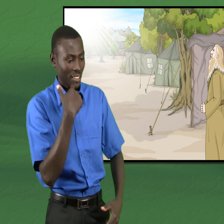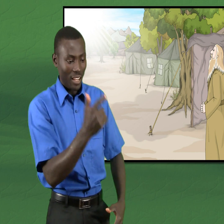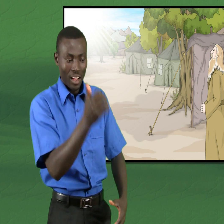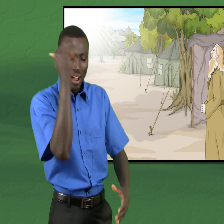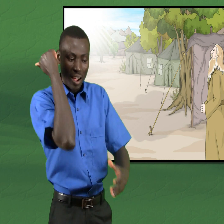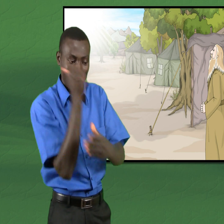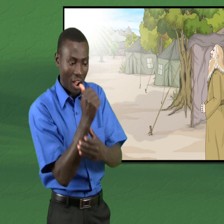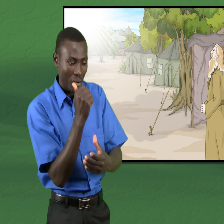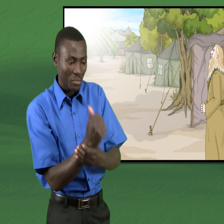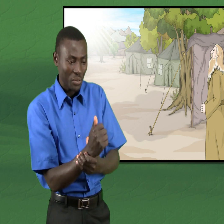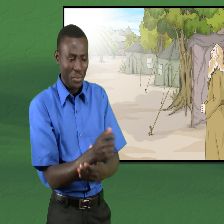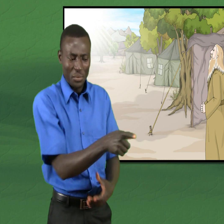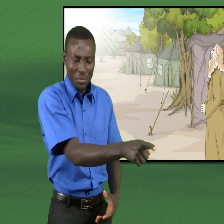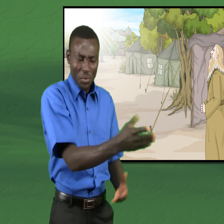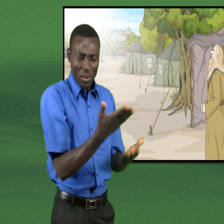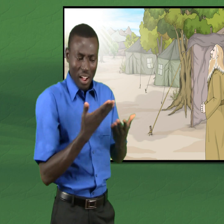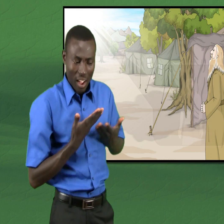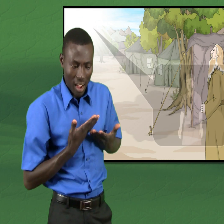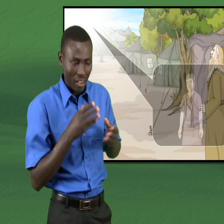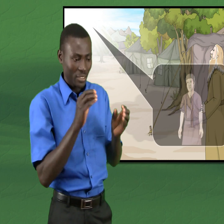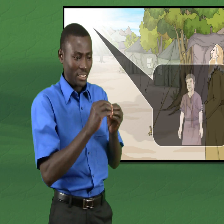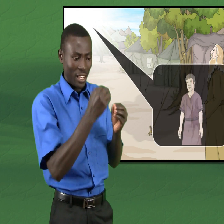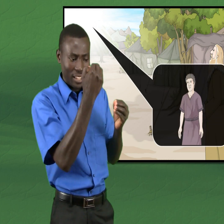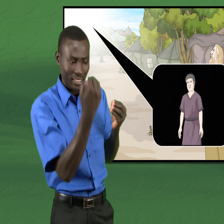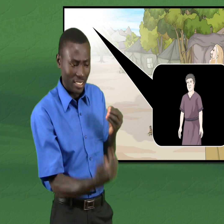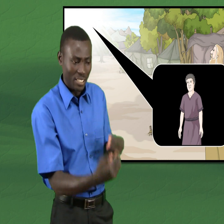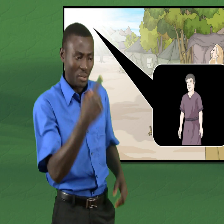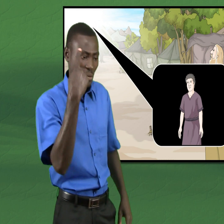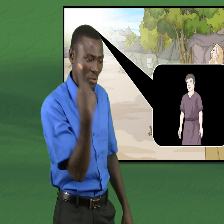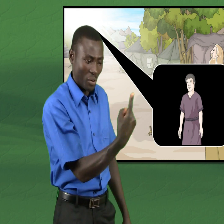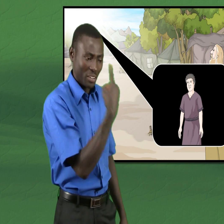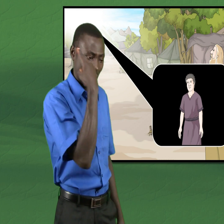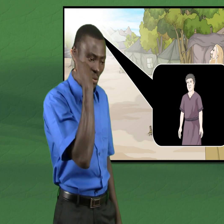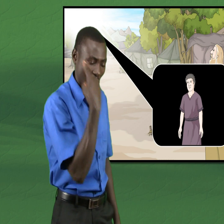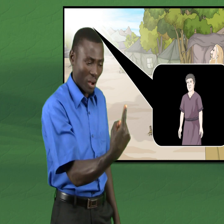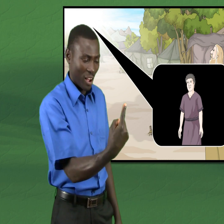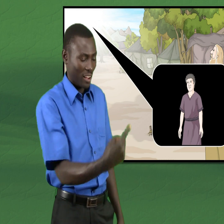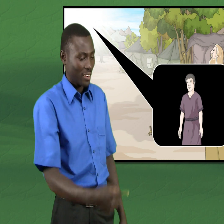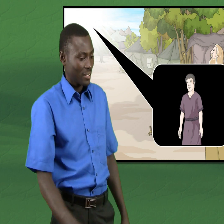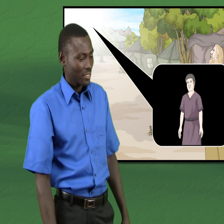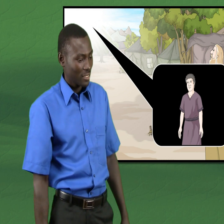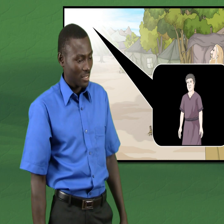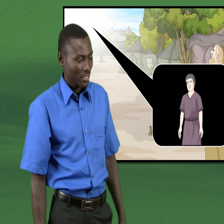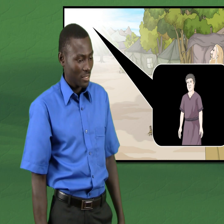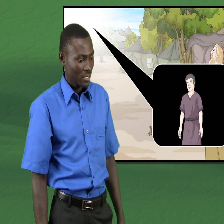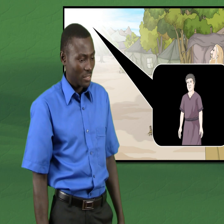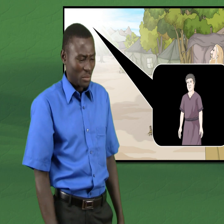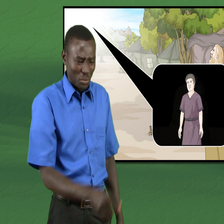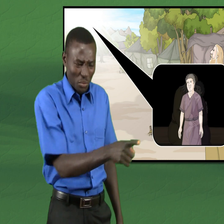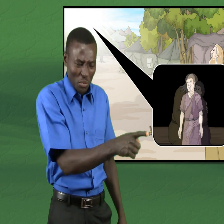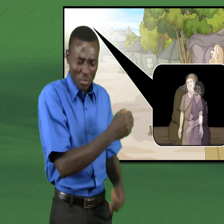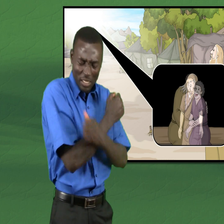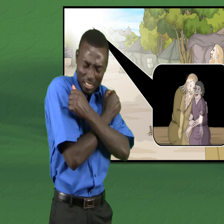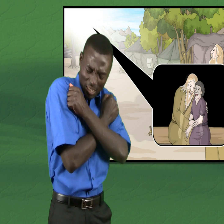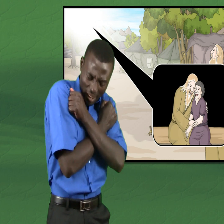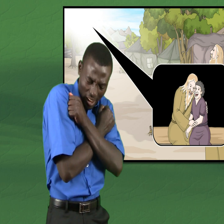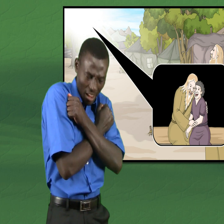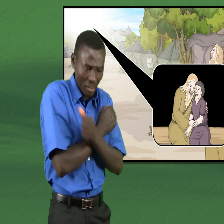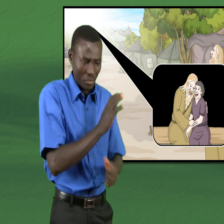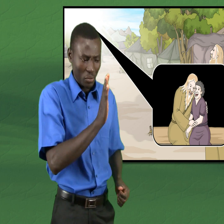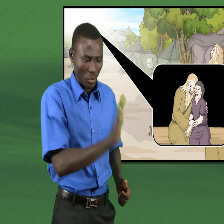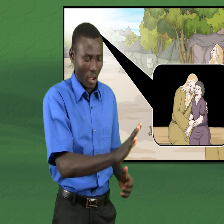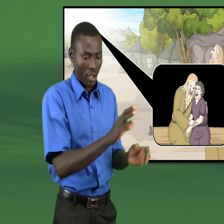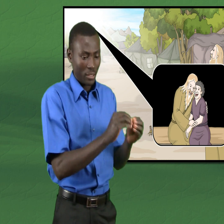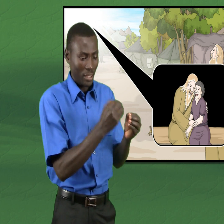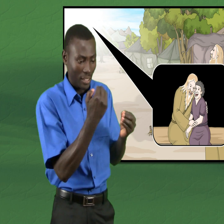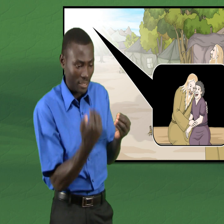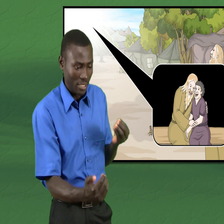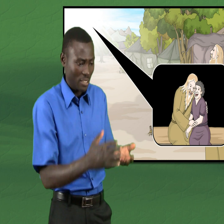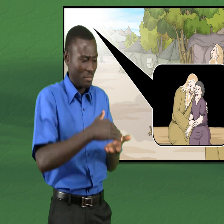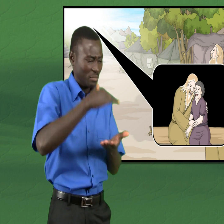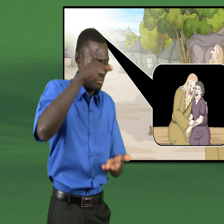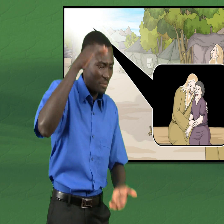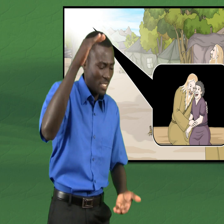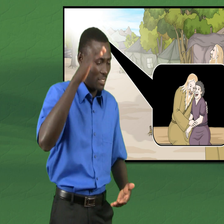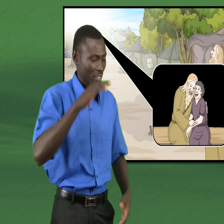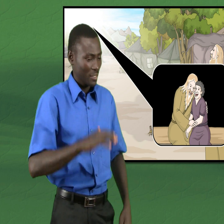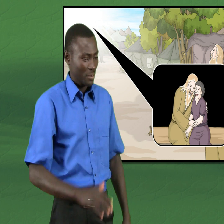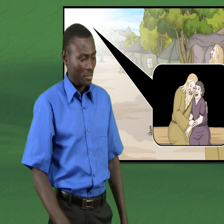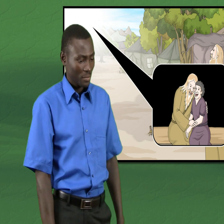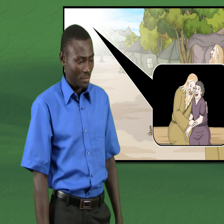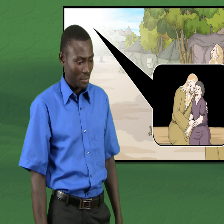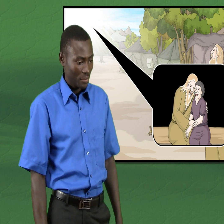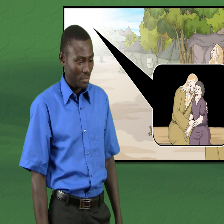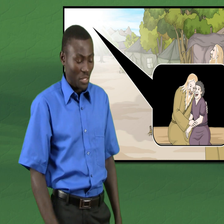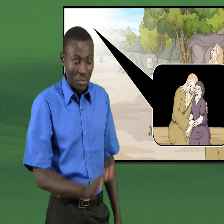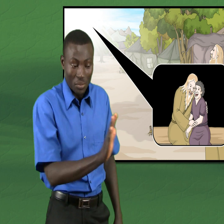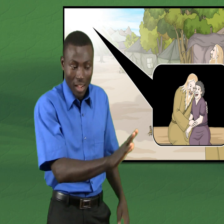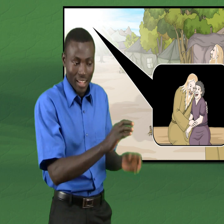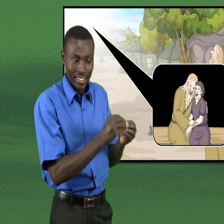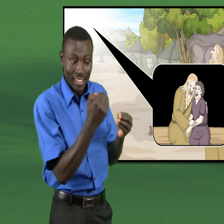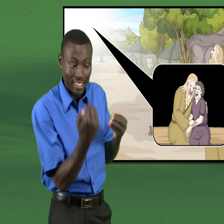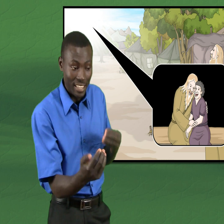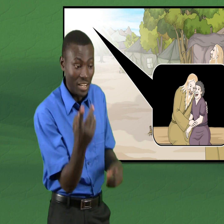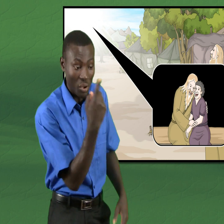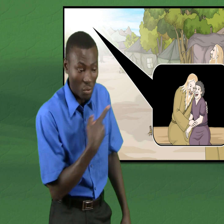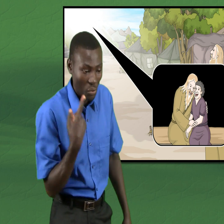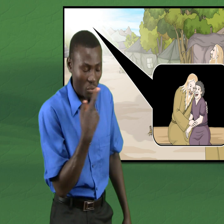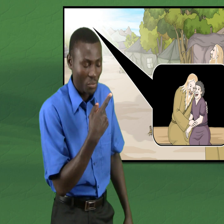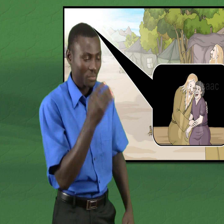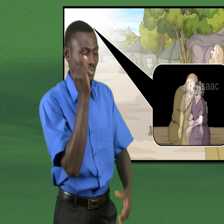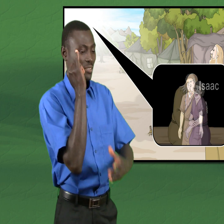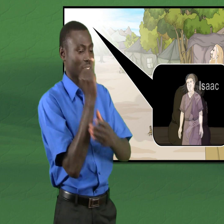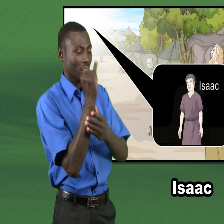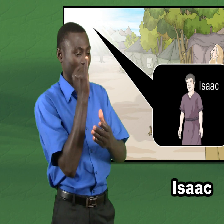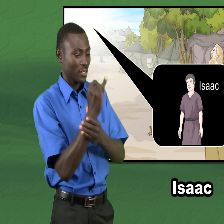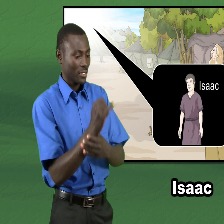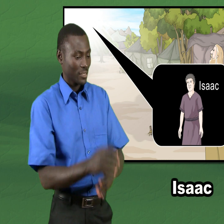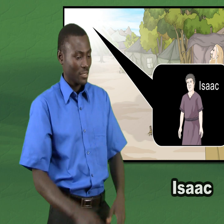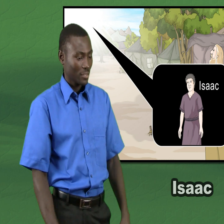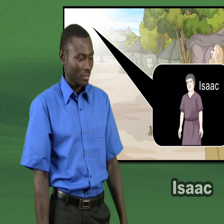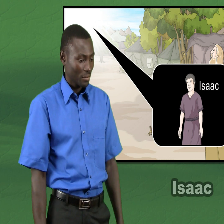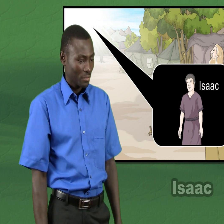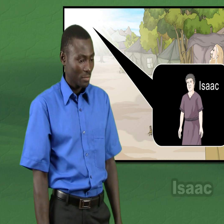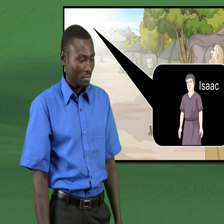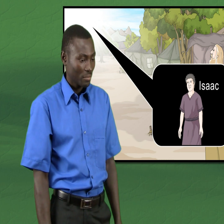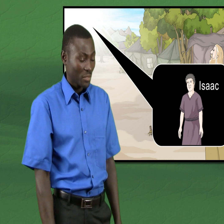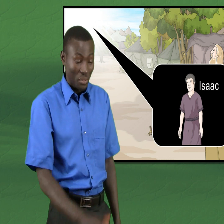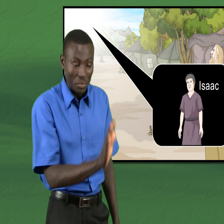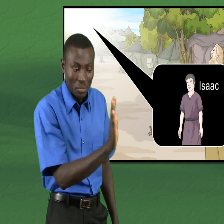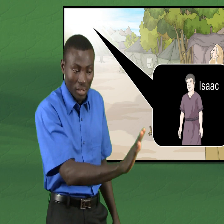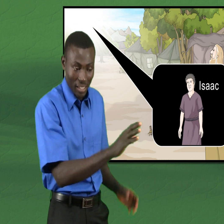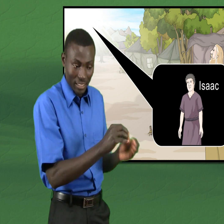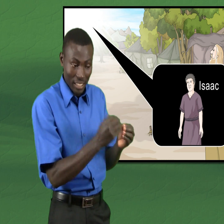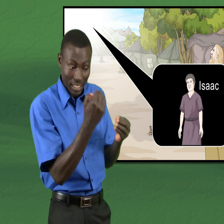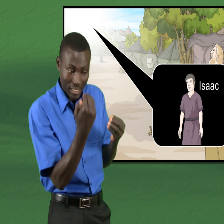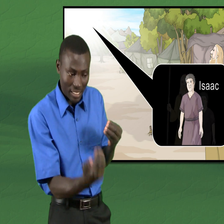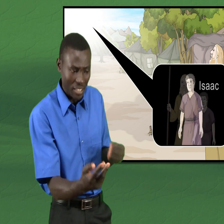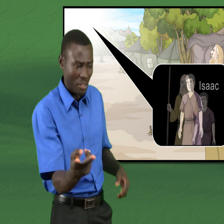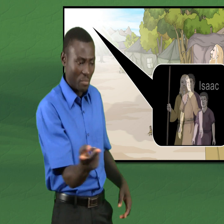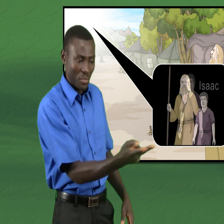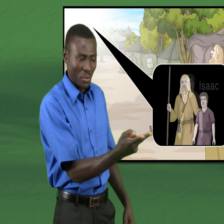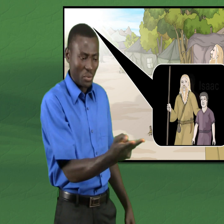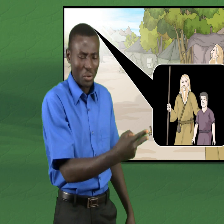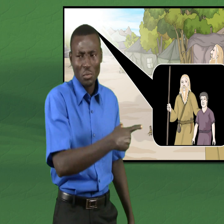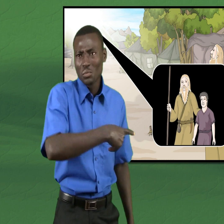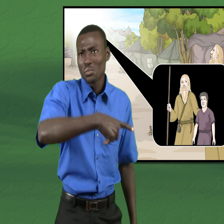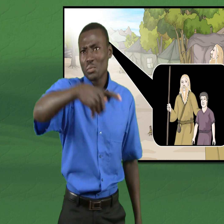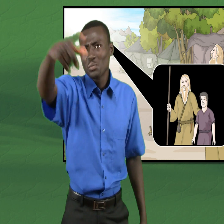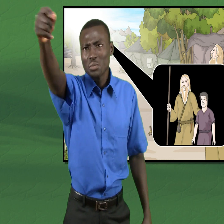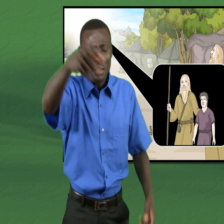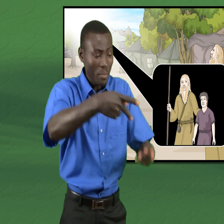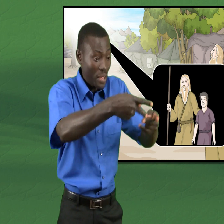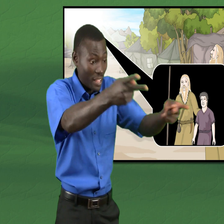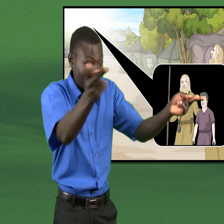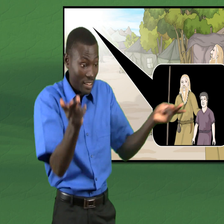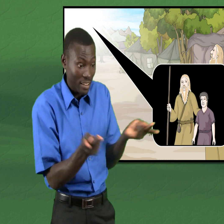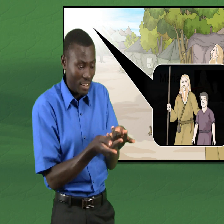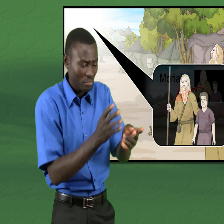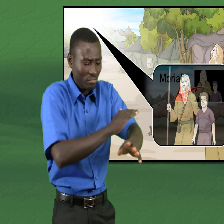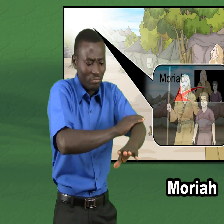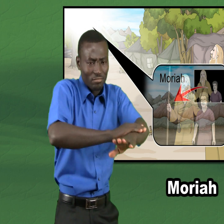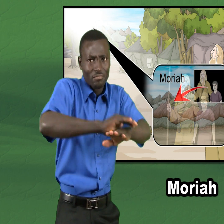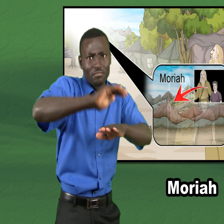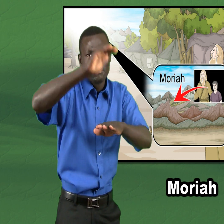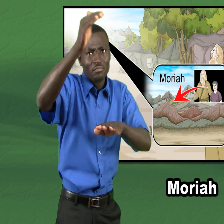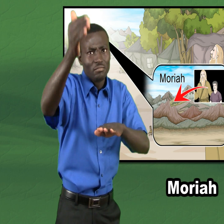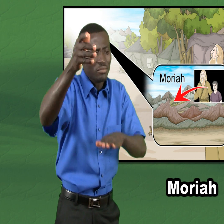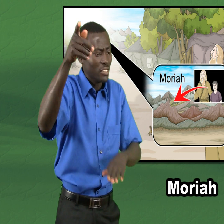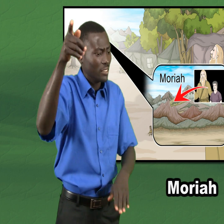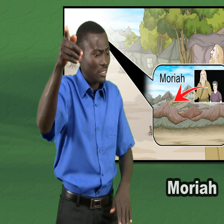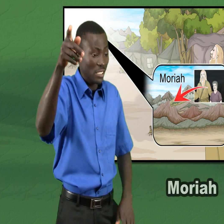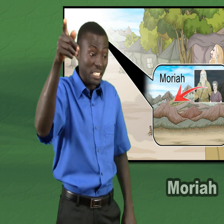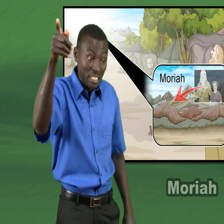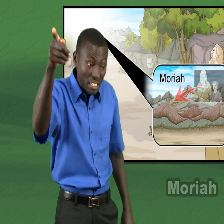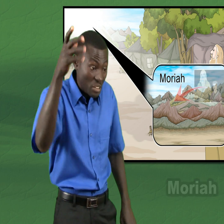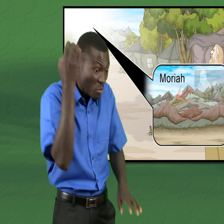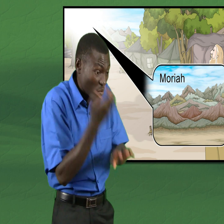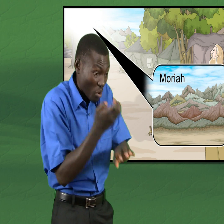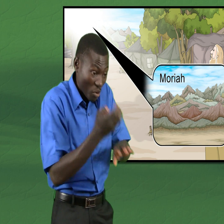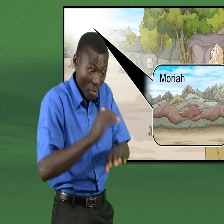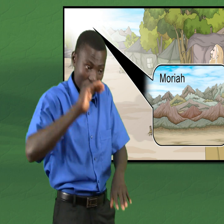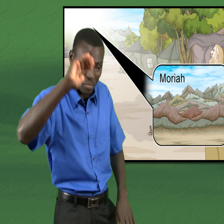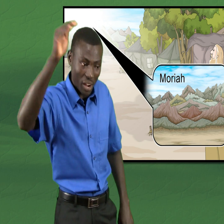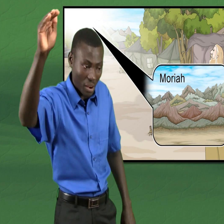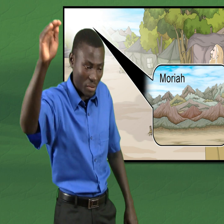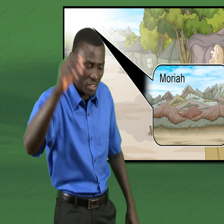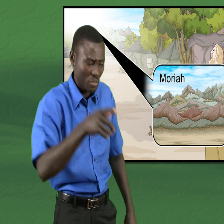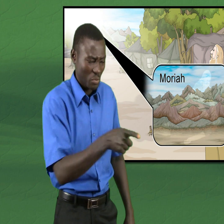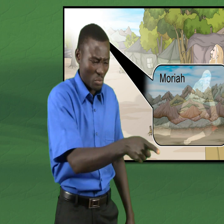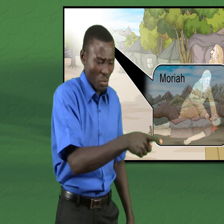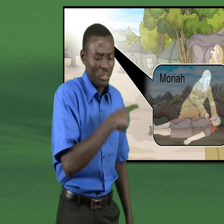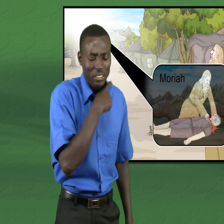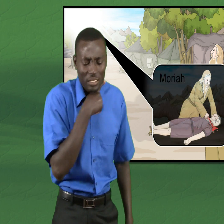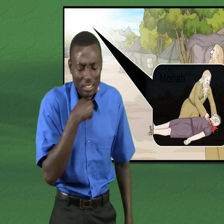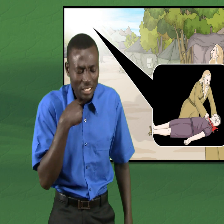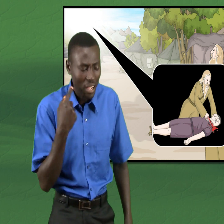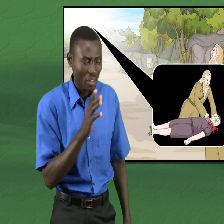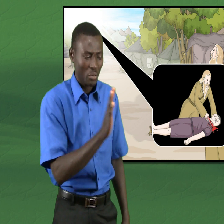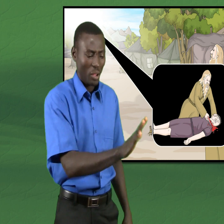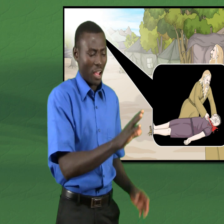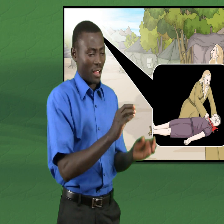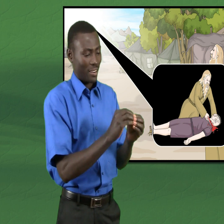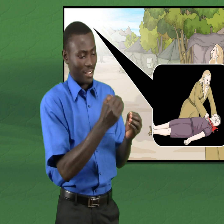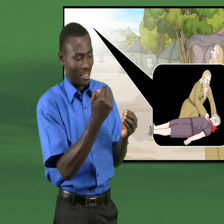“Take your son,” God said, “your only son Isaac, whom you love, and go to the land of Moriah.